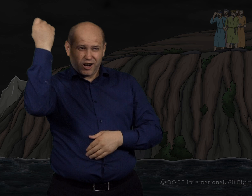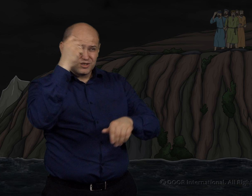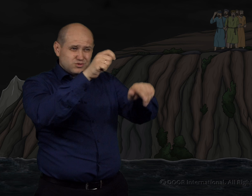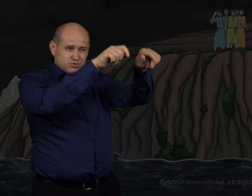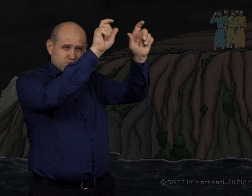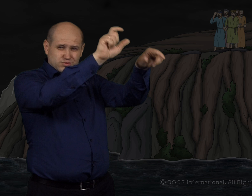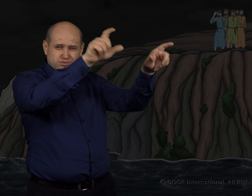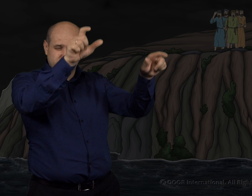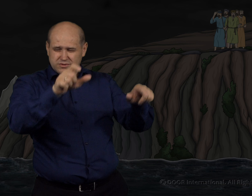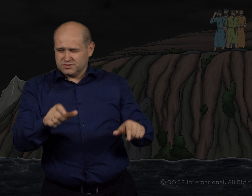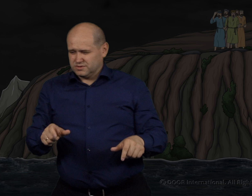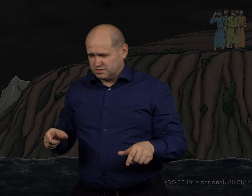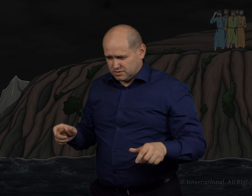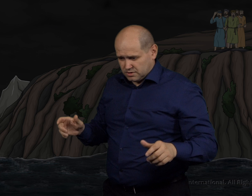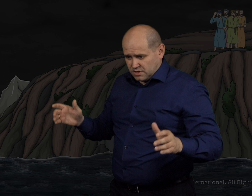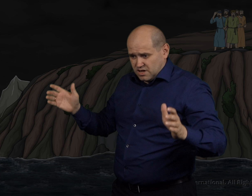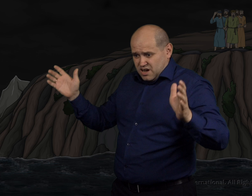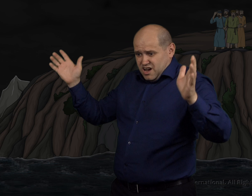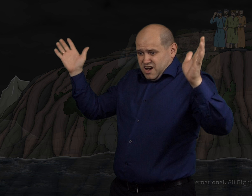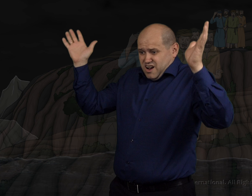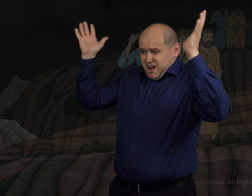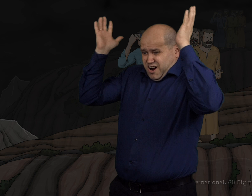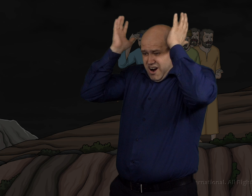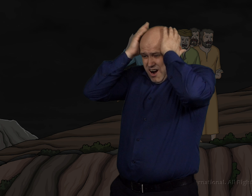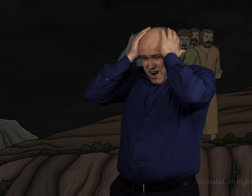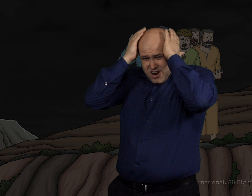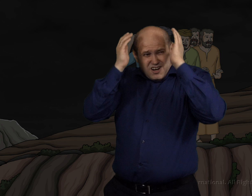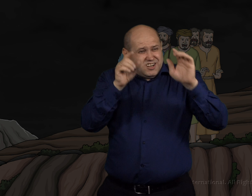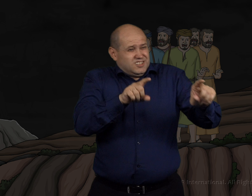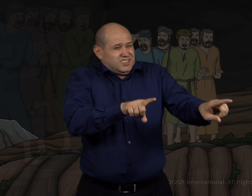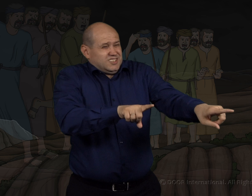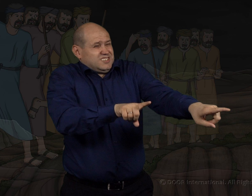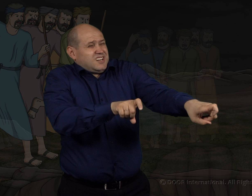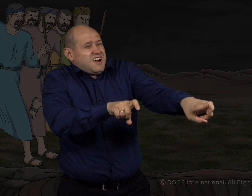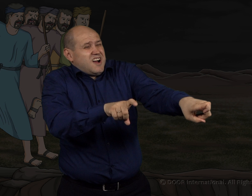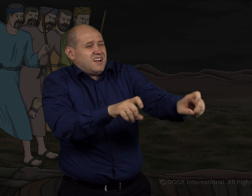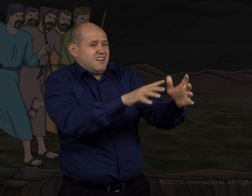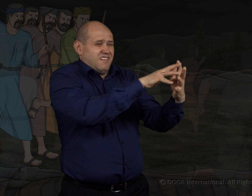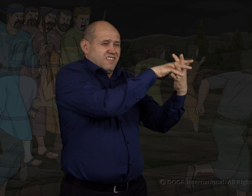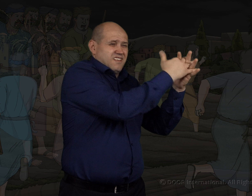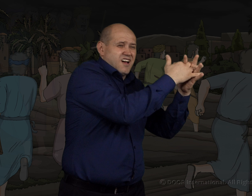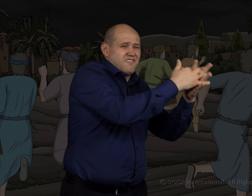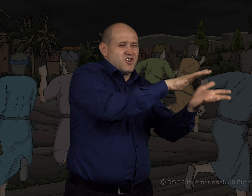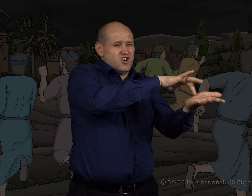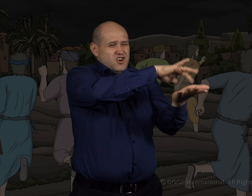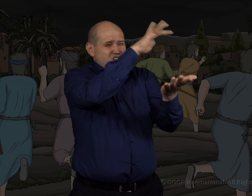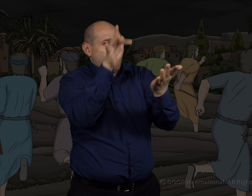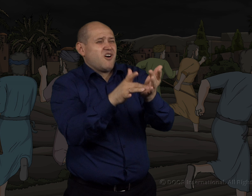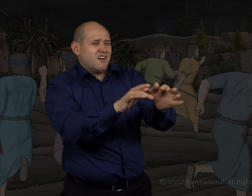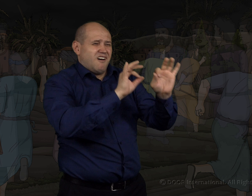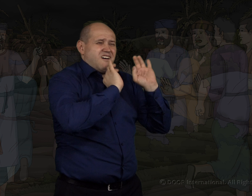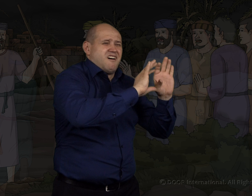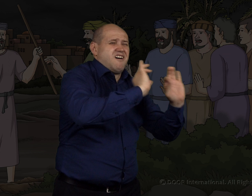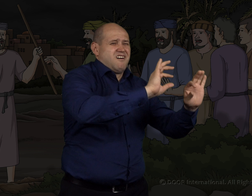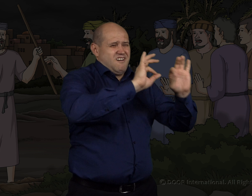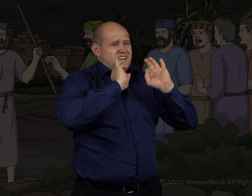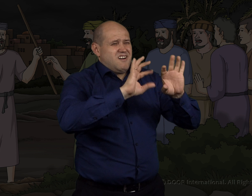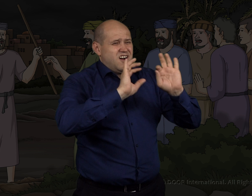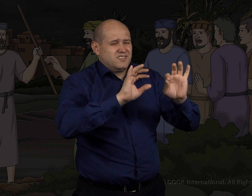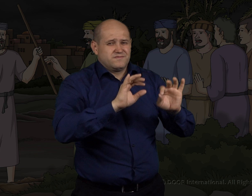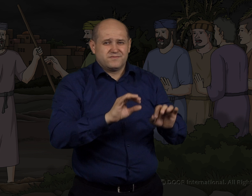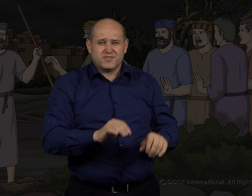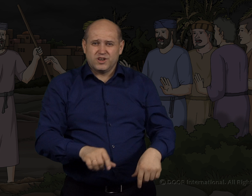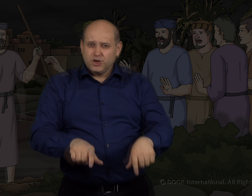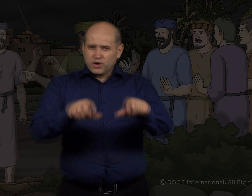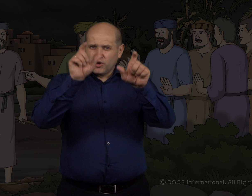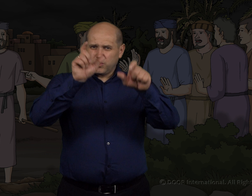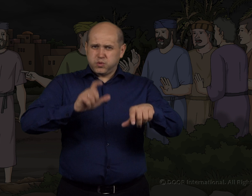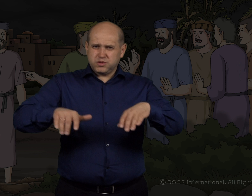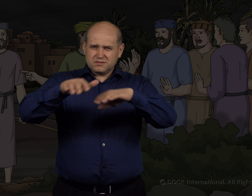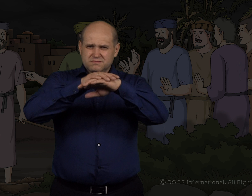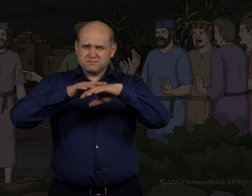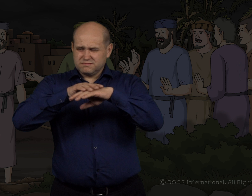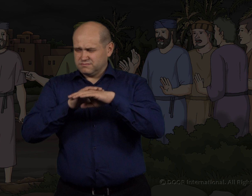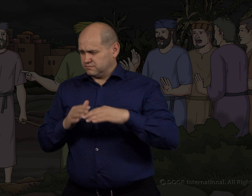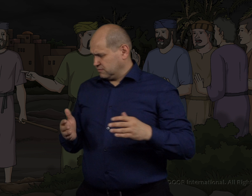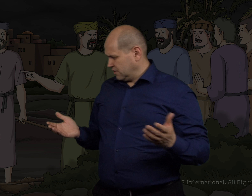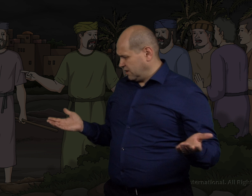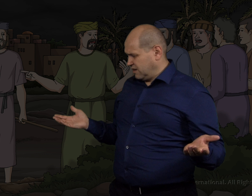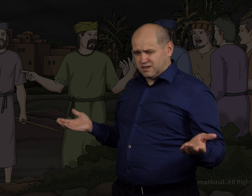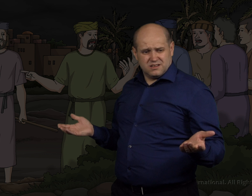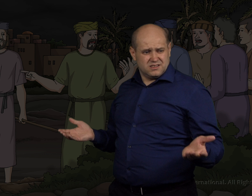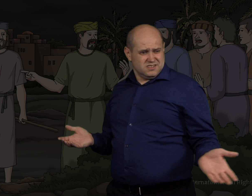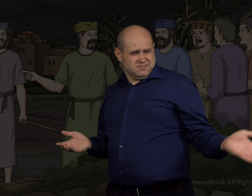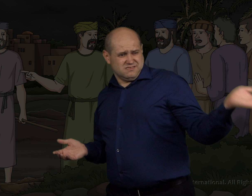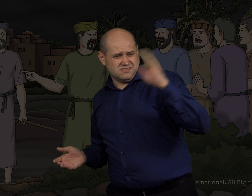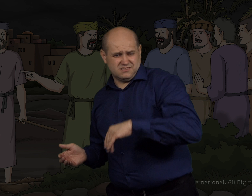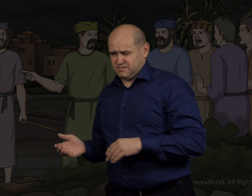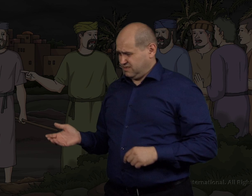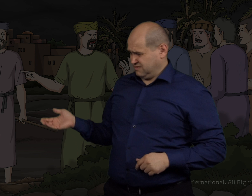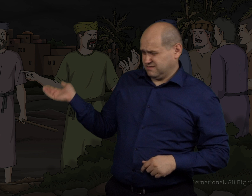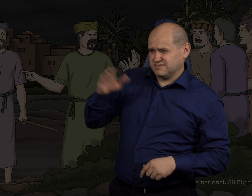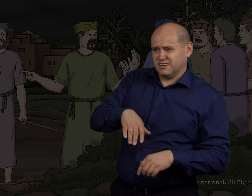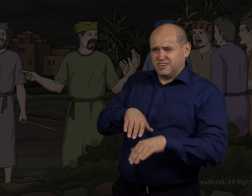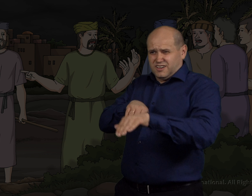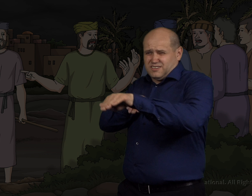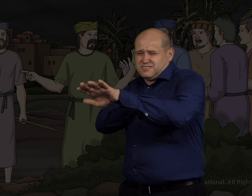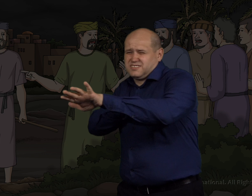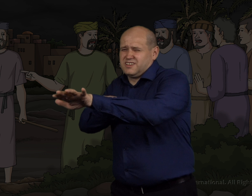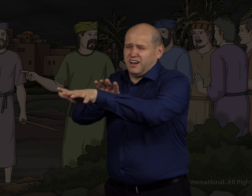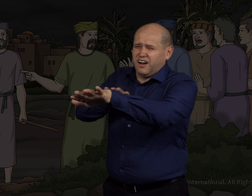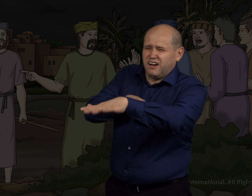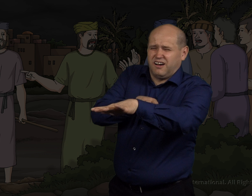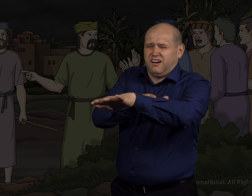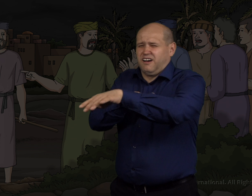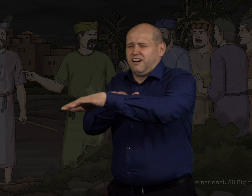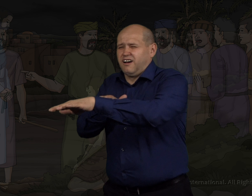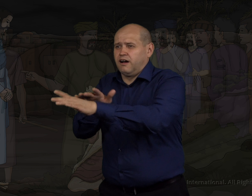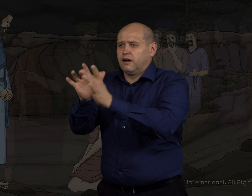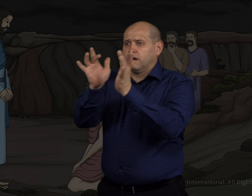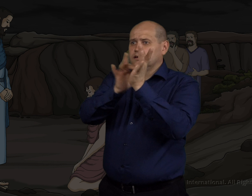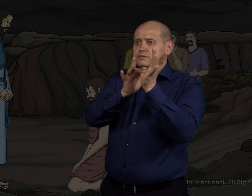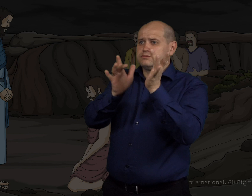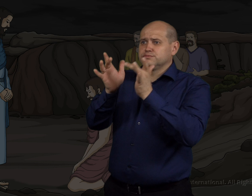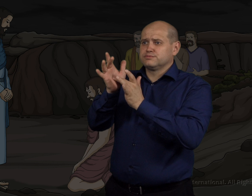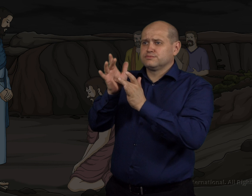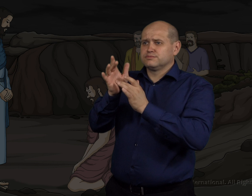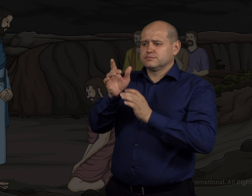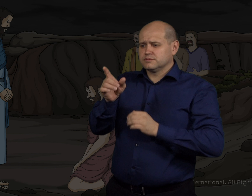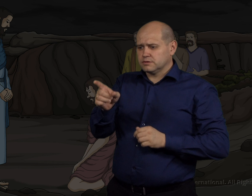Those tending the pigs ran off and reported this in the town and countryside, and the people went out to see what had happened.